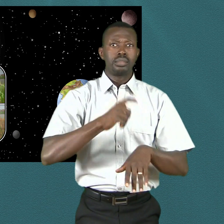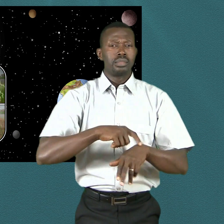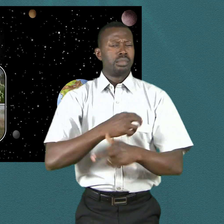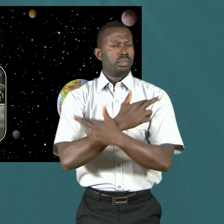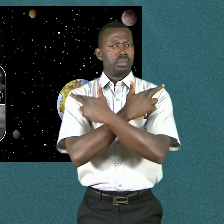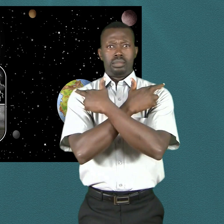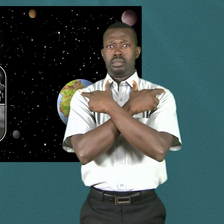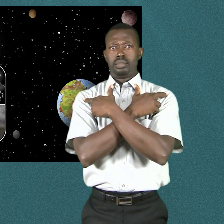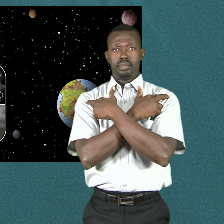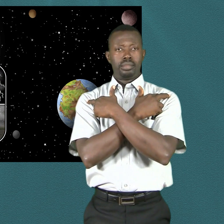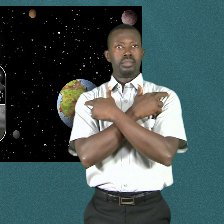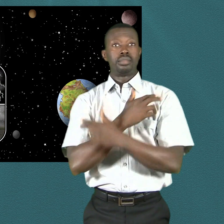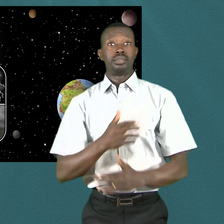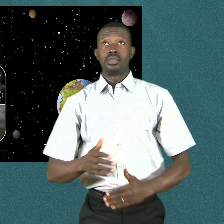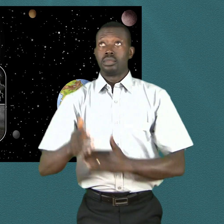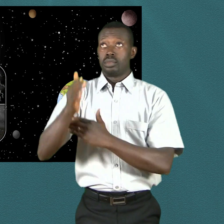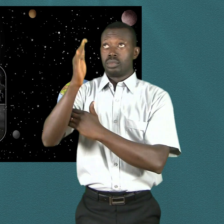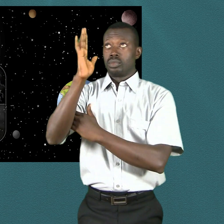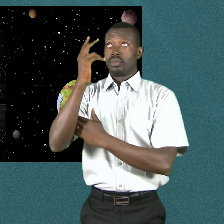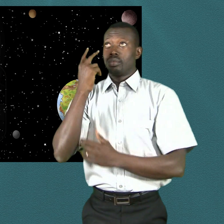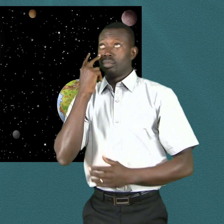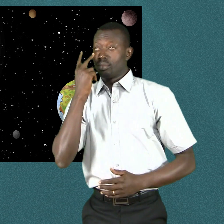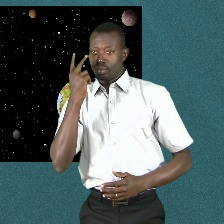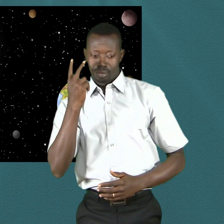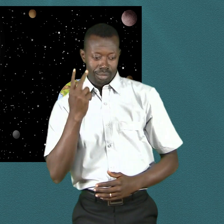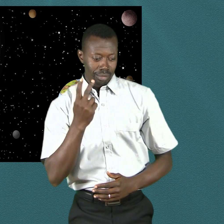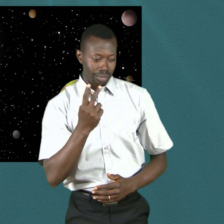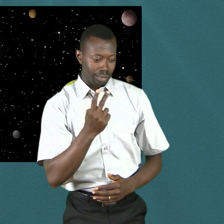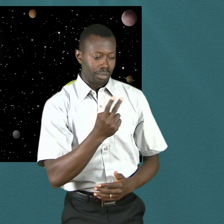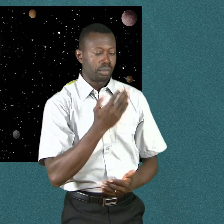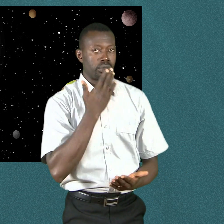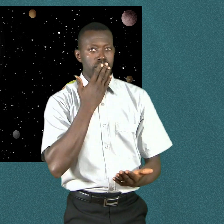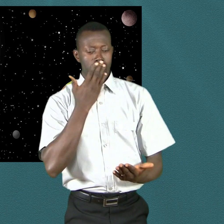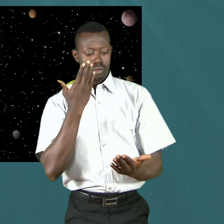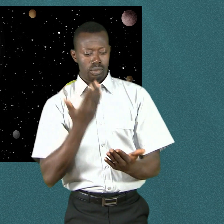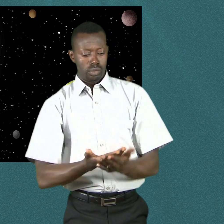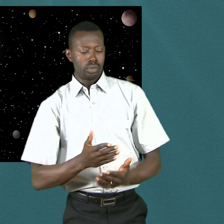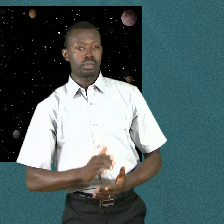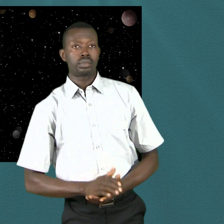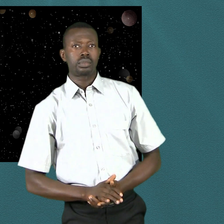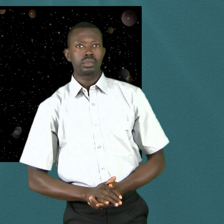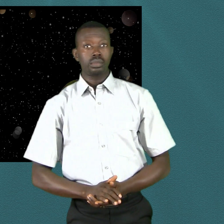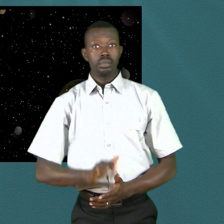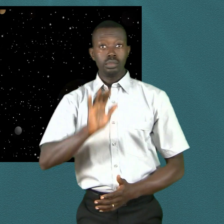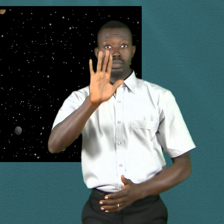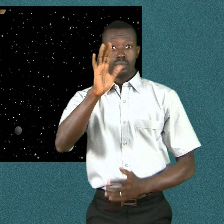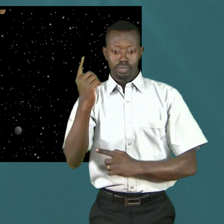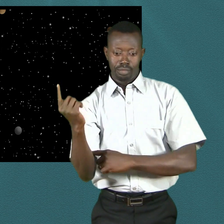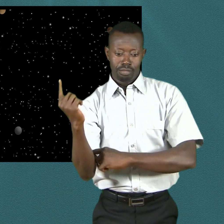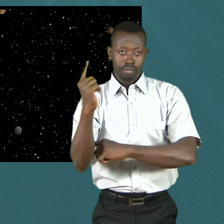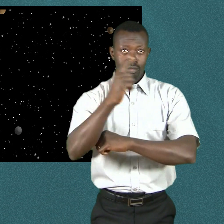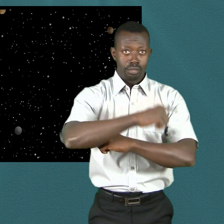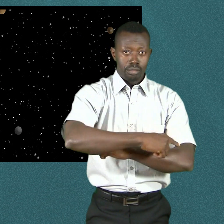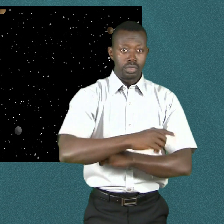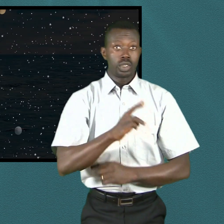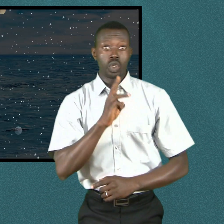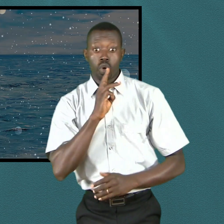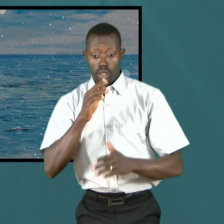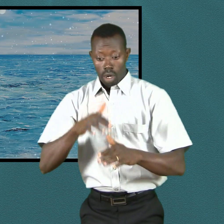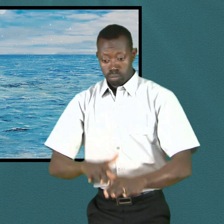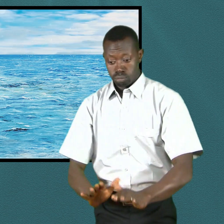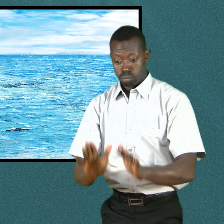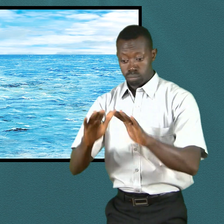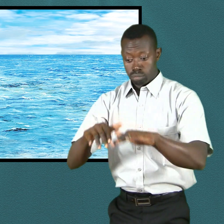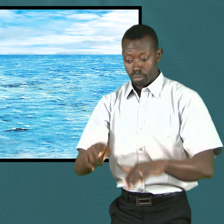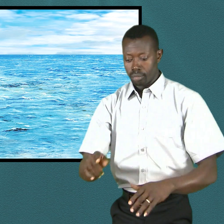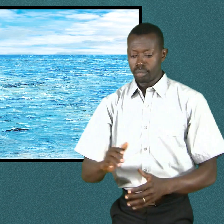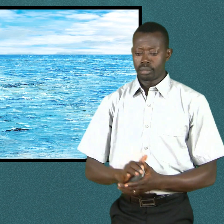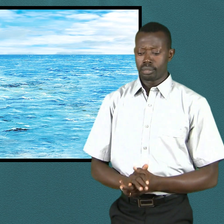And there was evening, and there was morning—the fourth day.